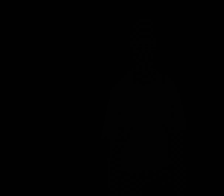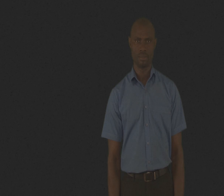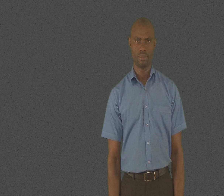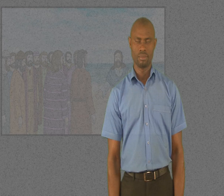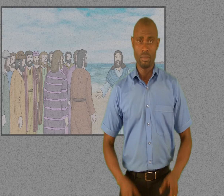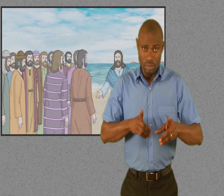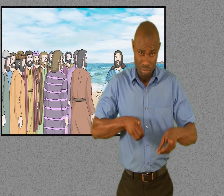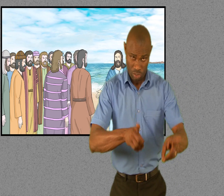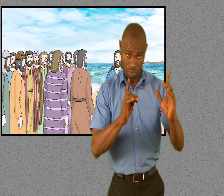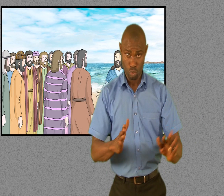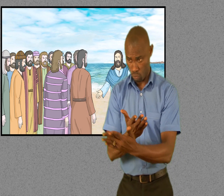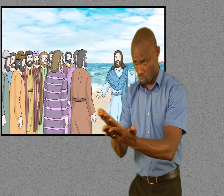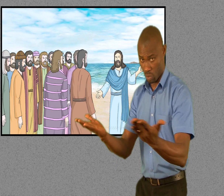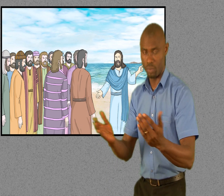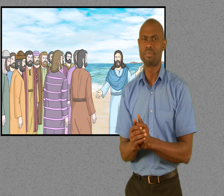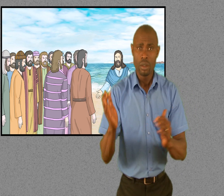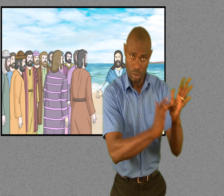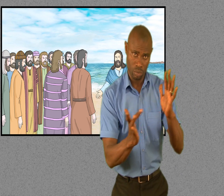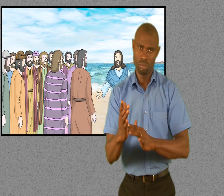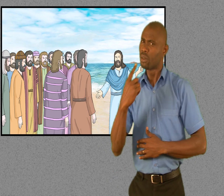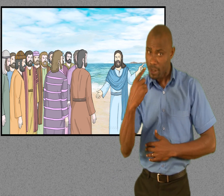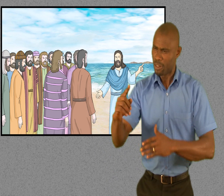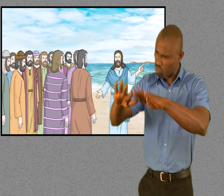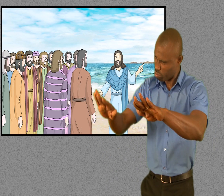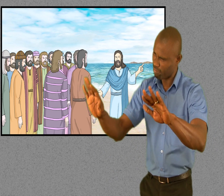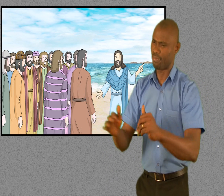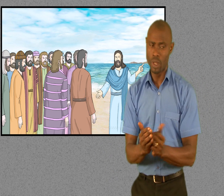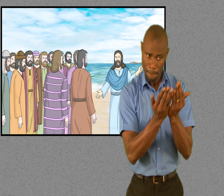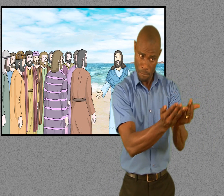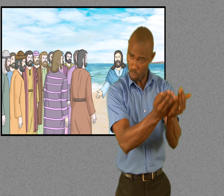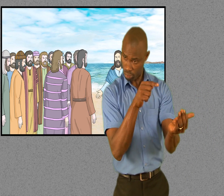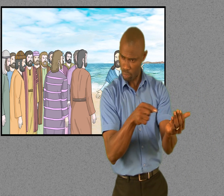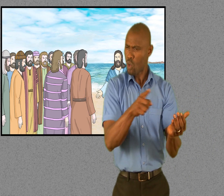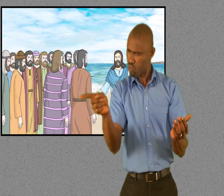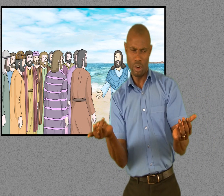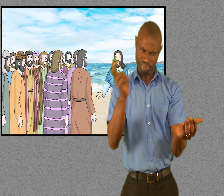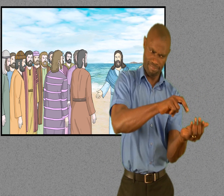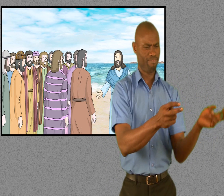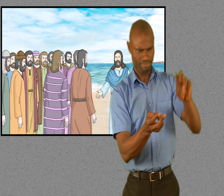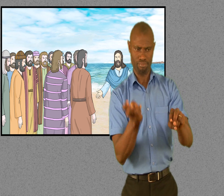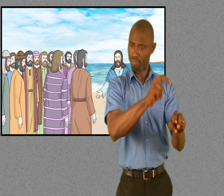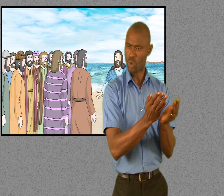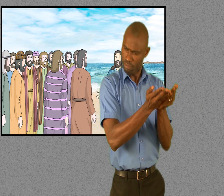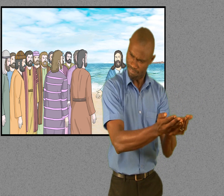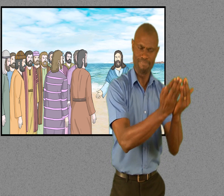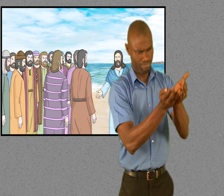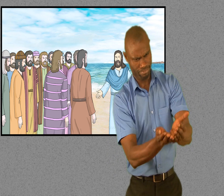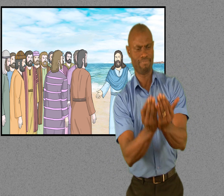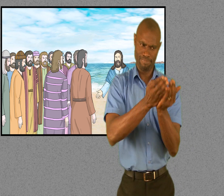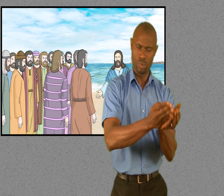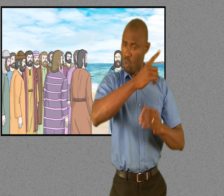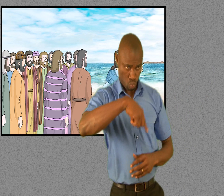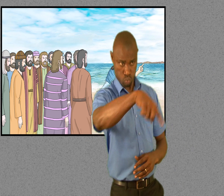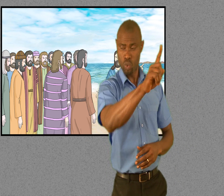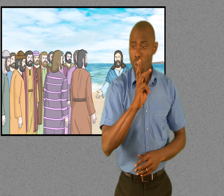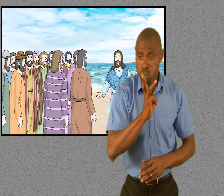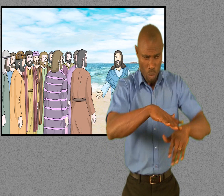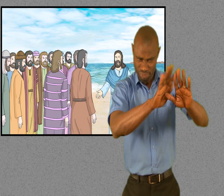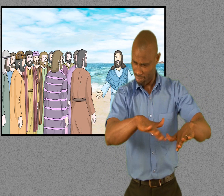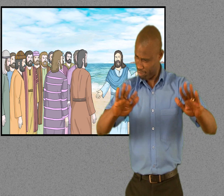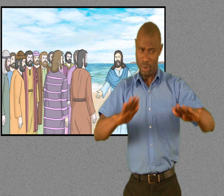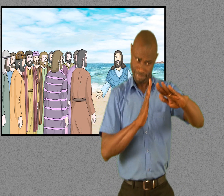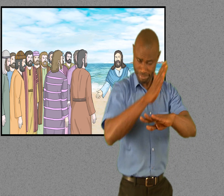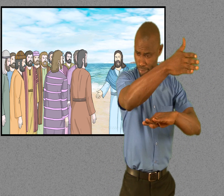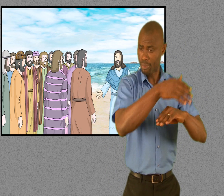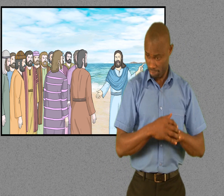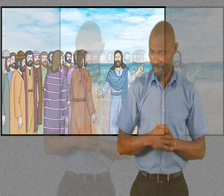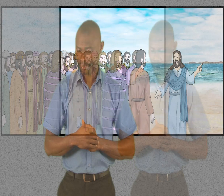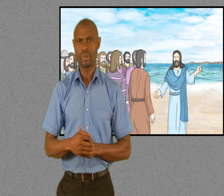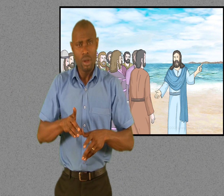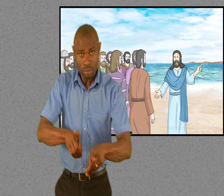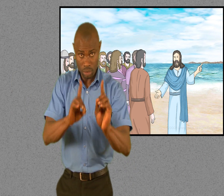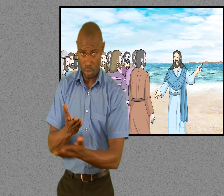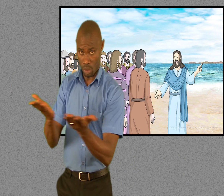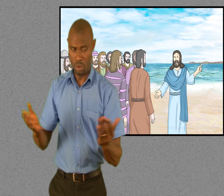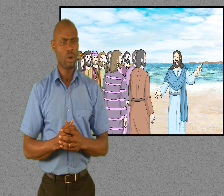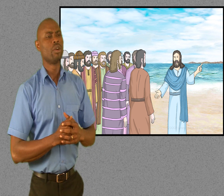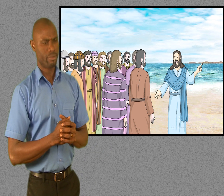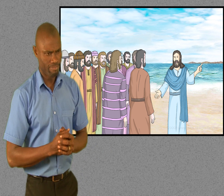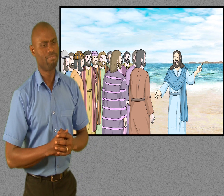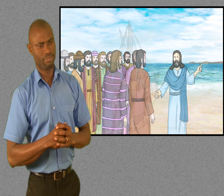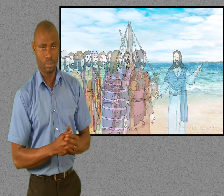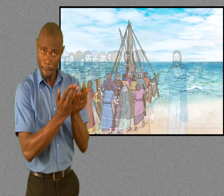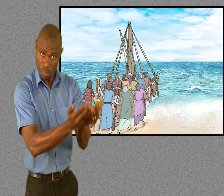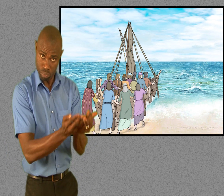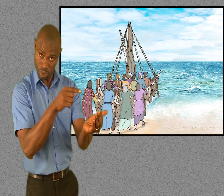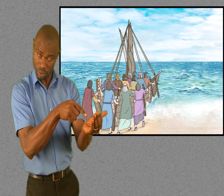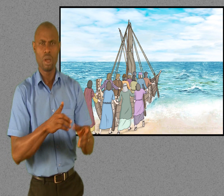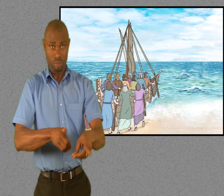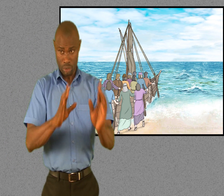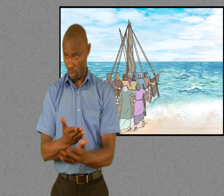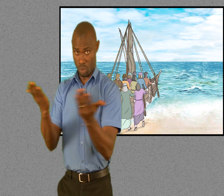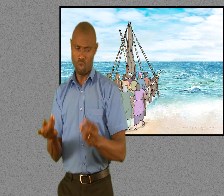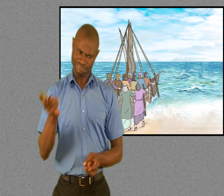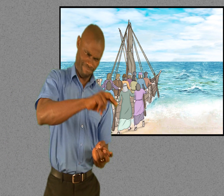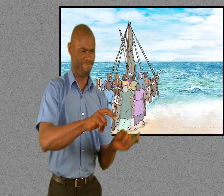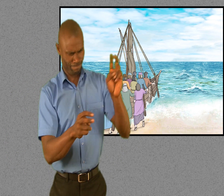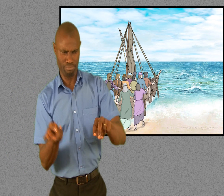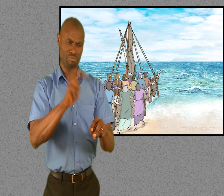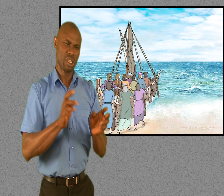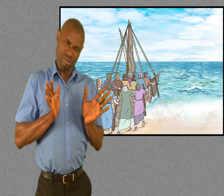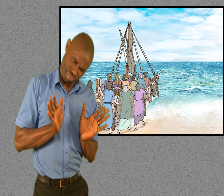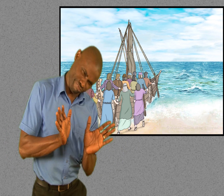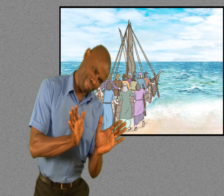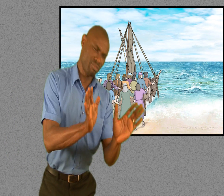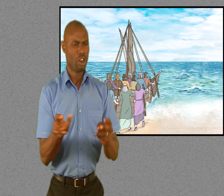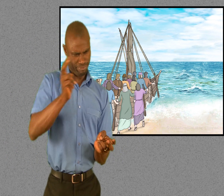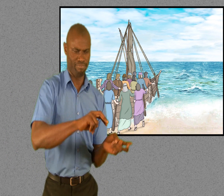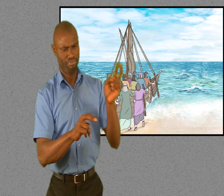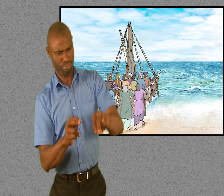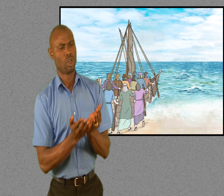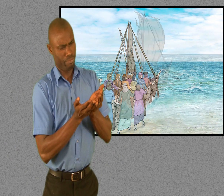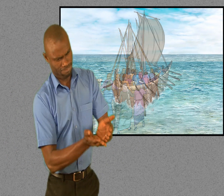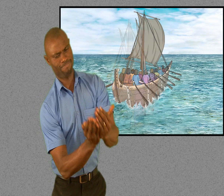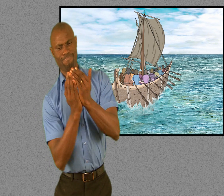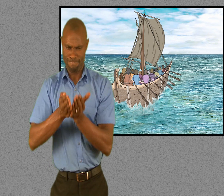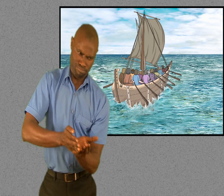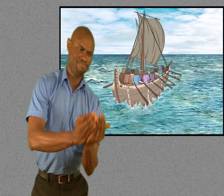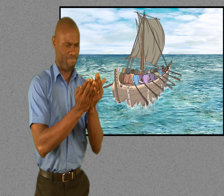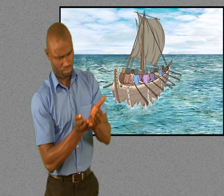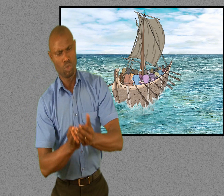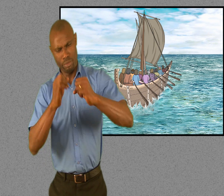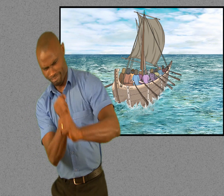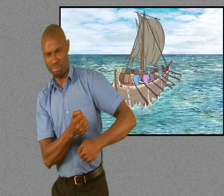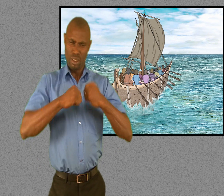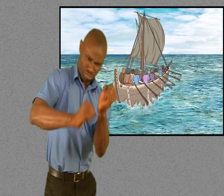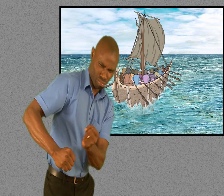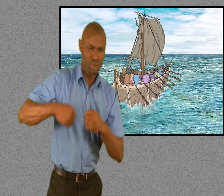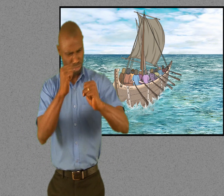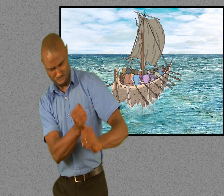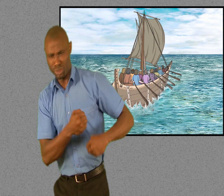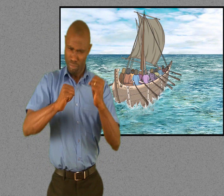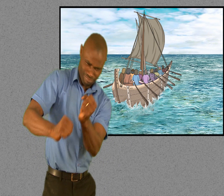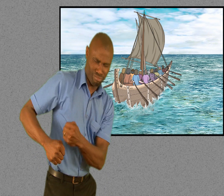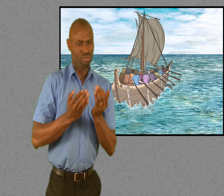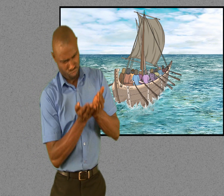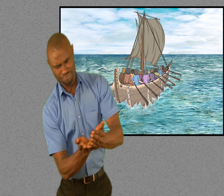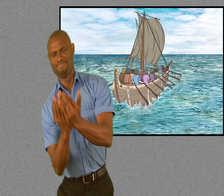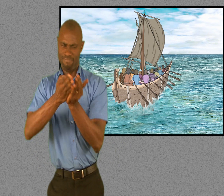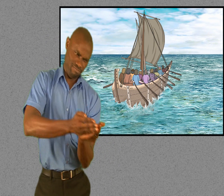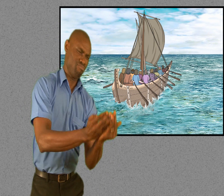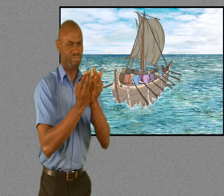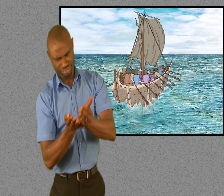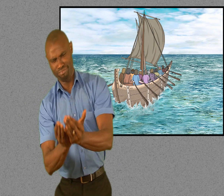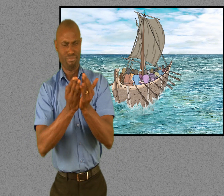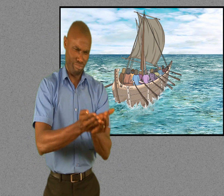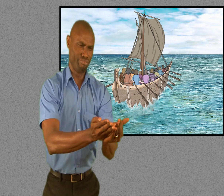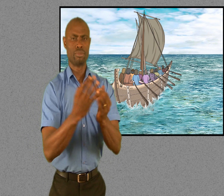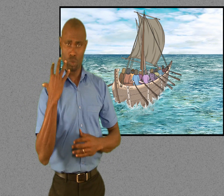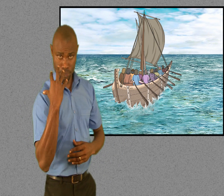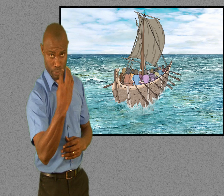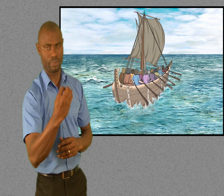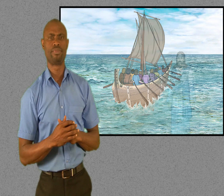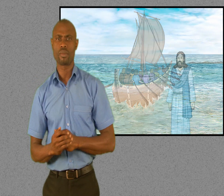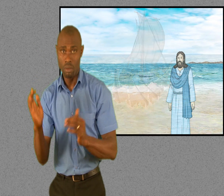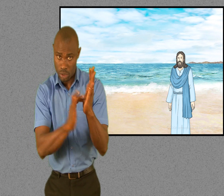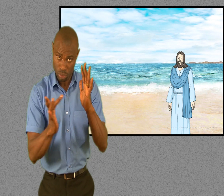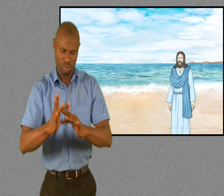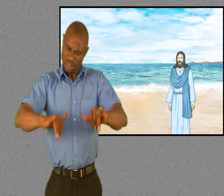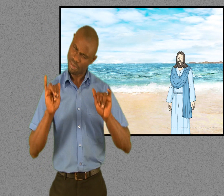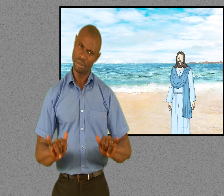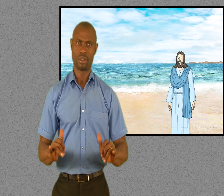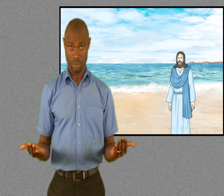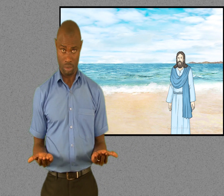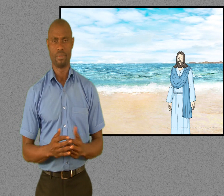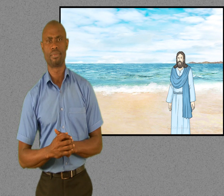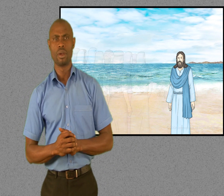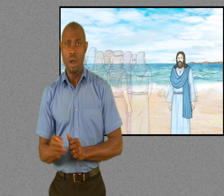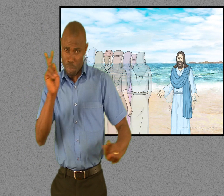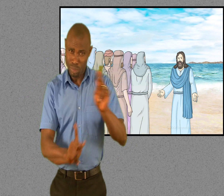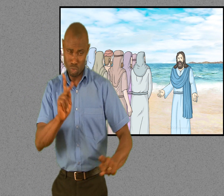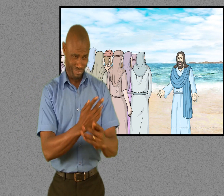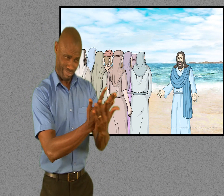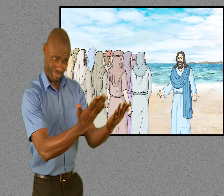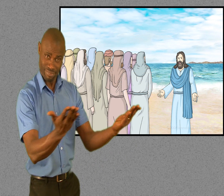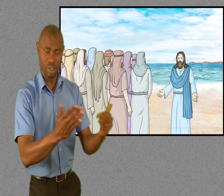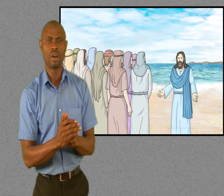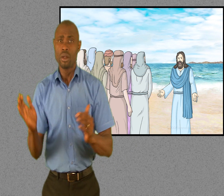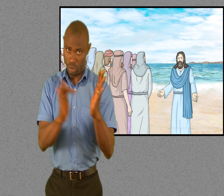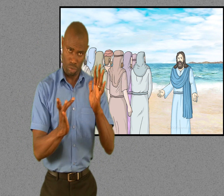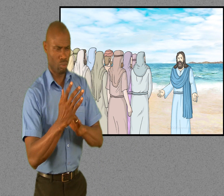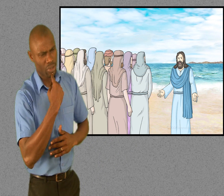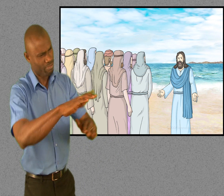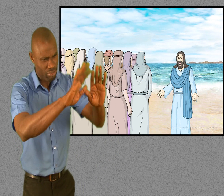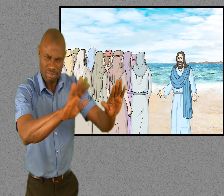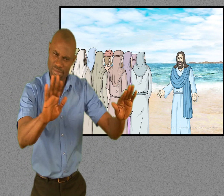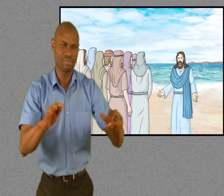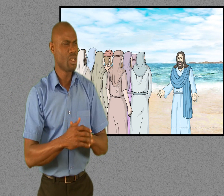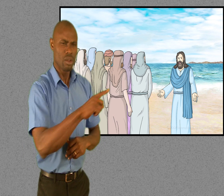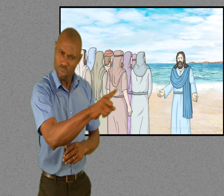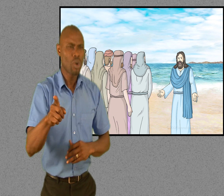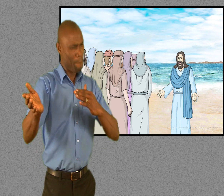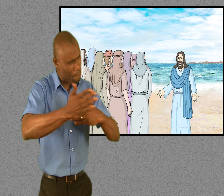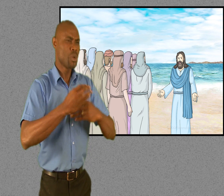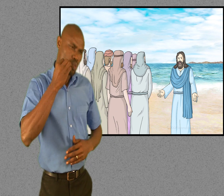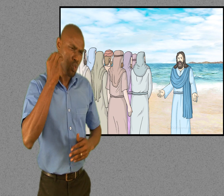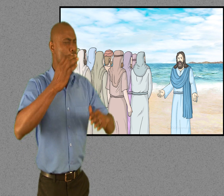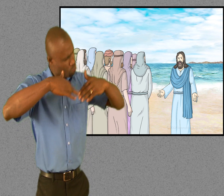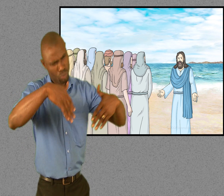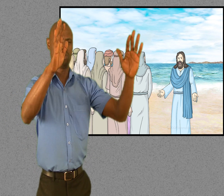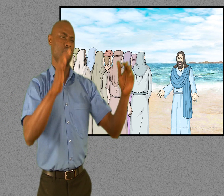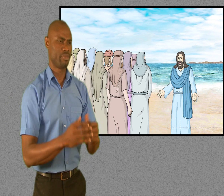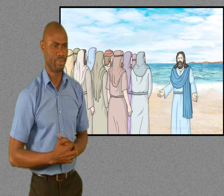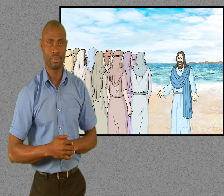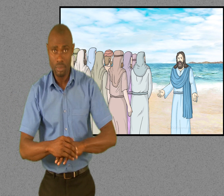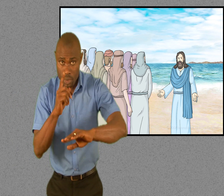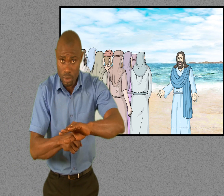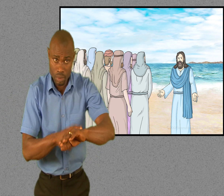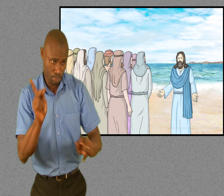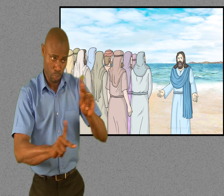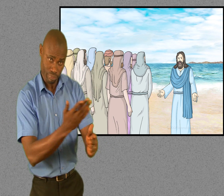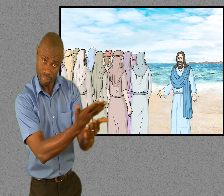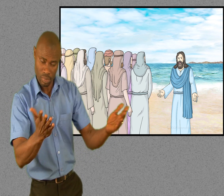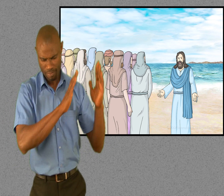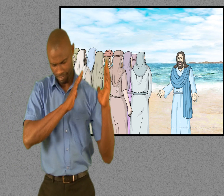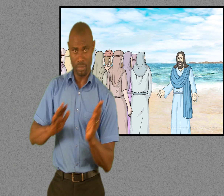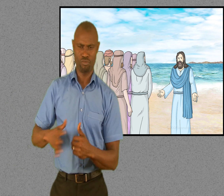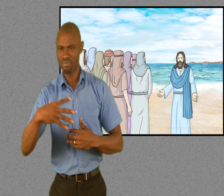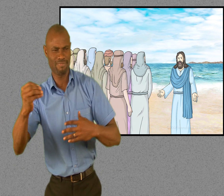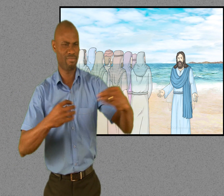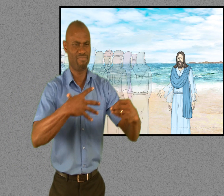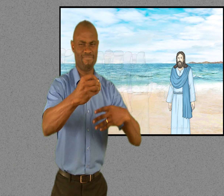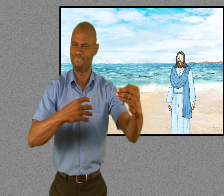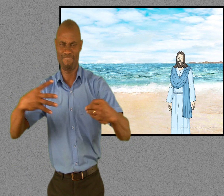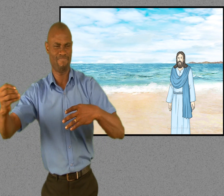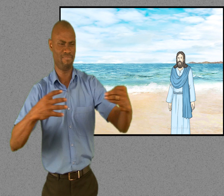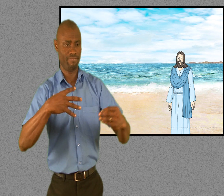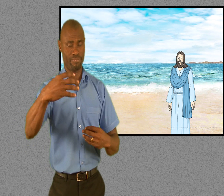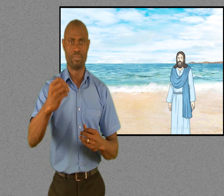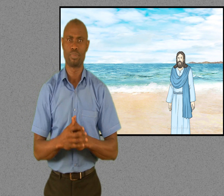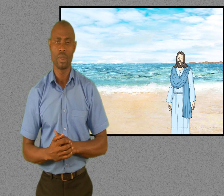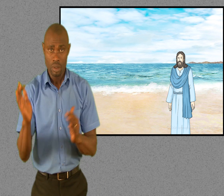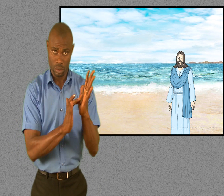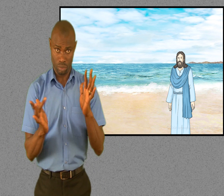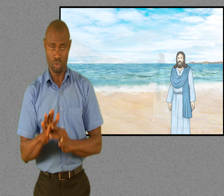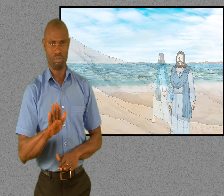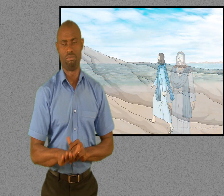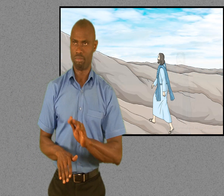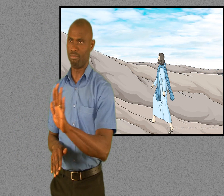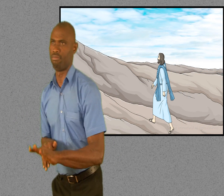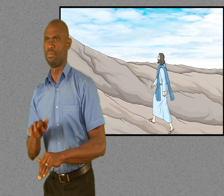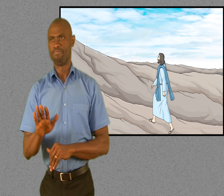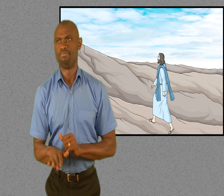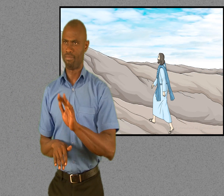Immediately Jesus made the disciples get into the boat and go on ahead of Him to the other side, while He dismissed the crowds.